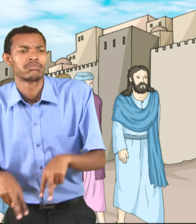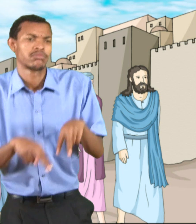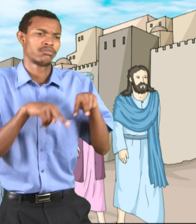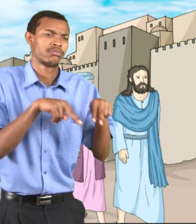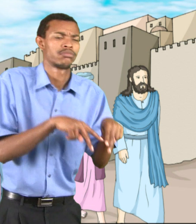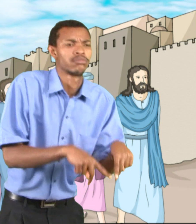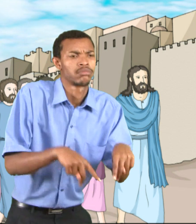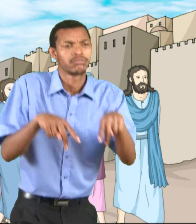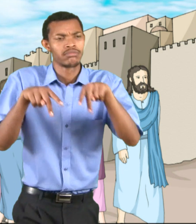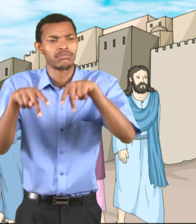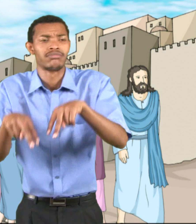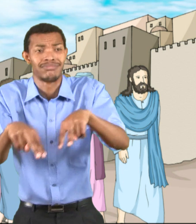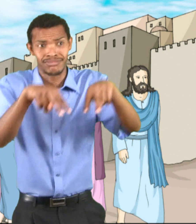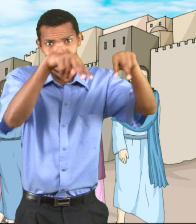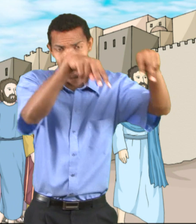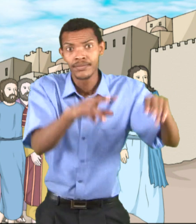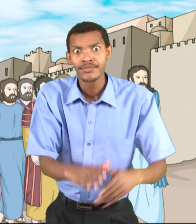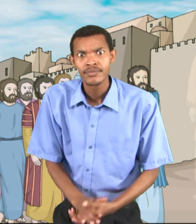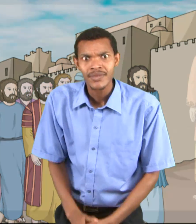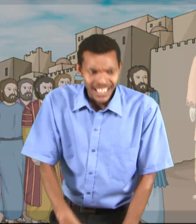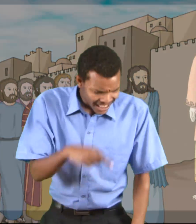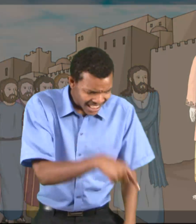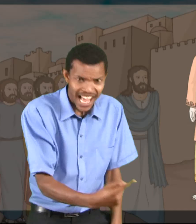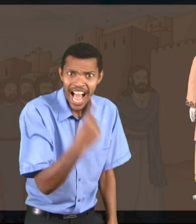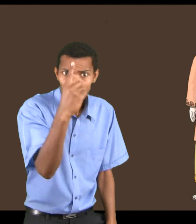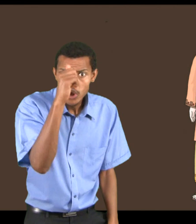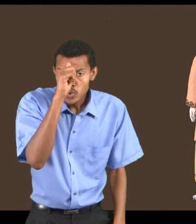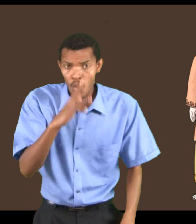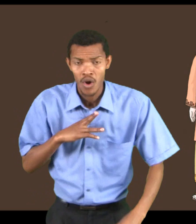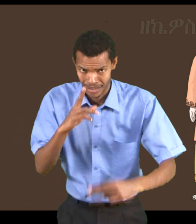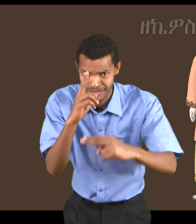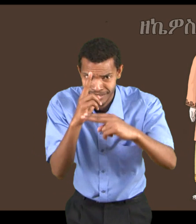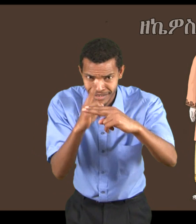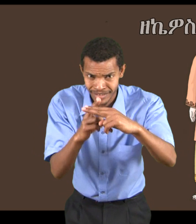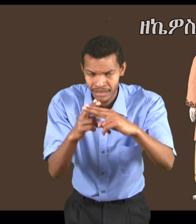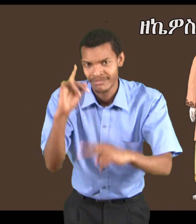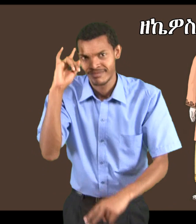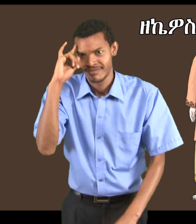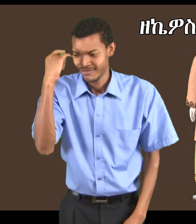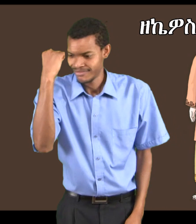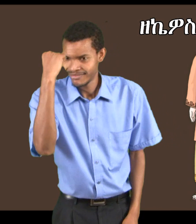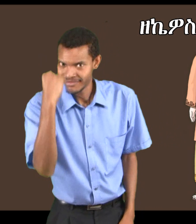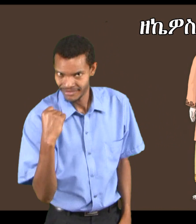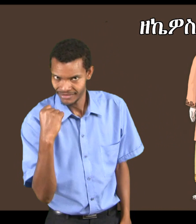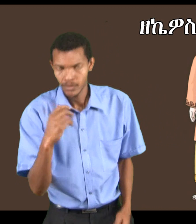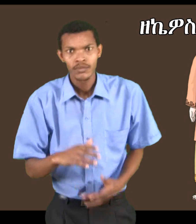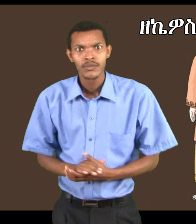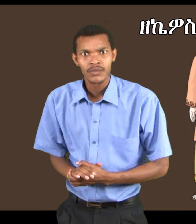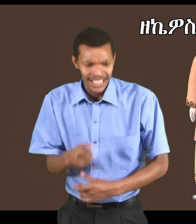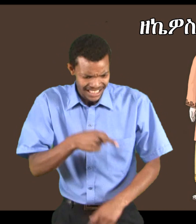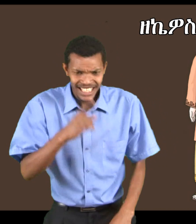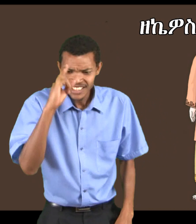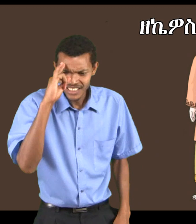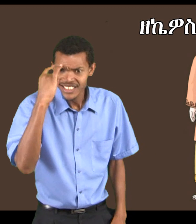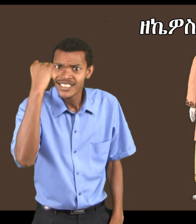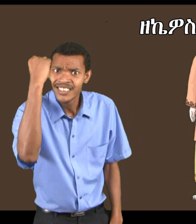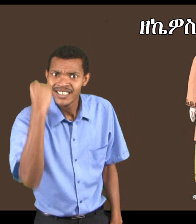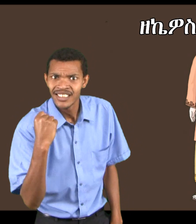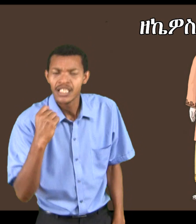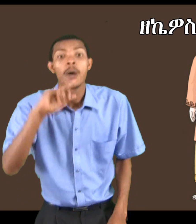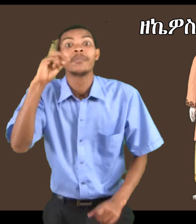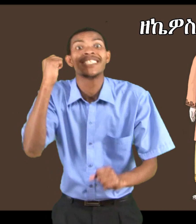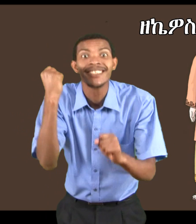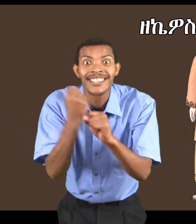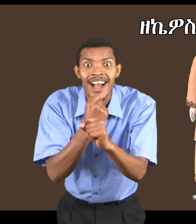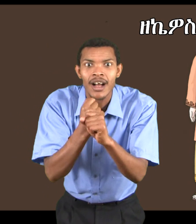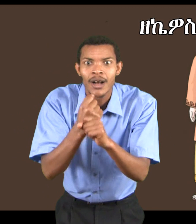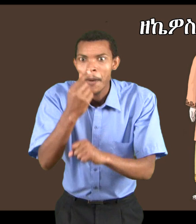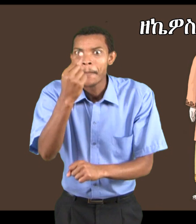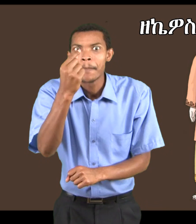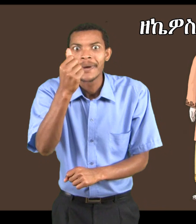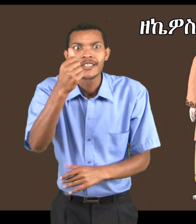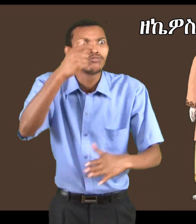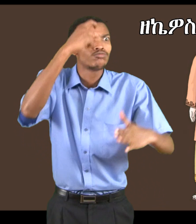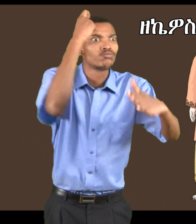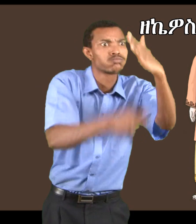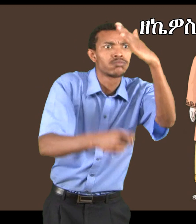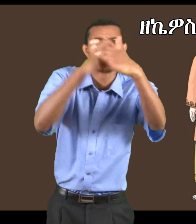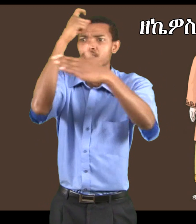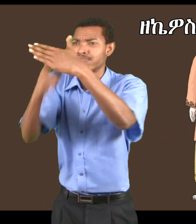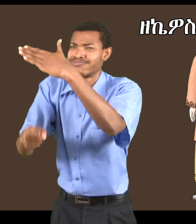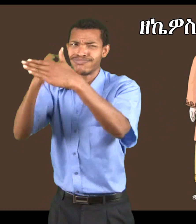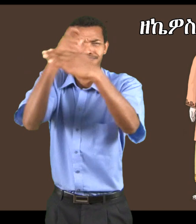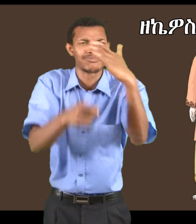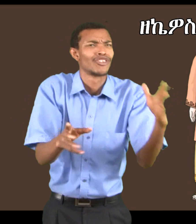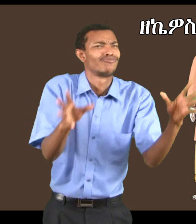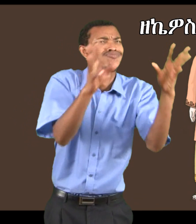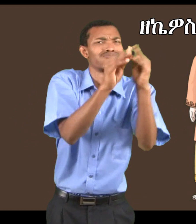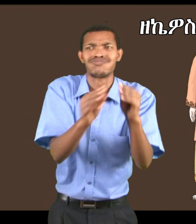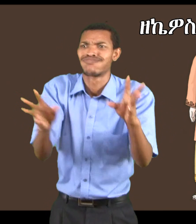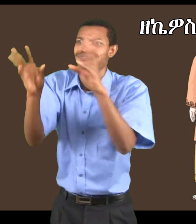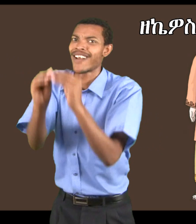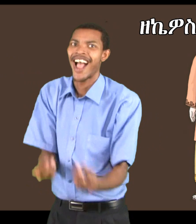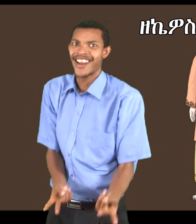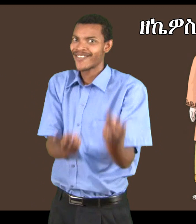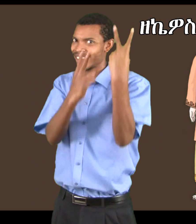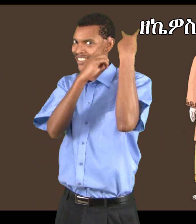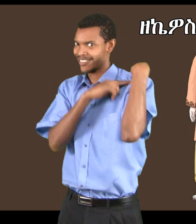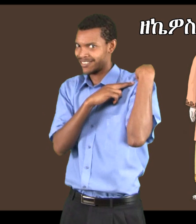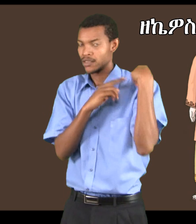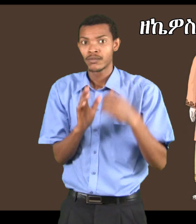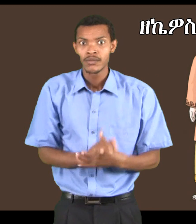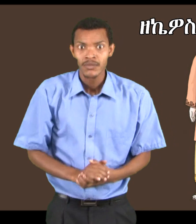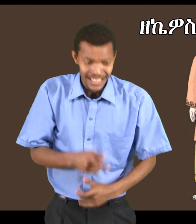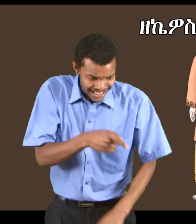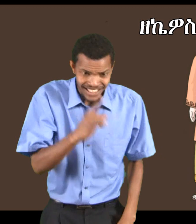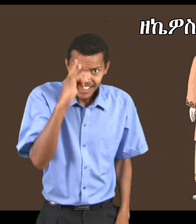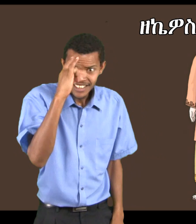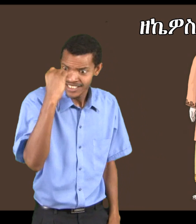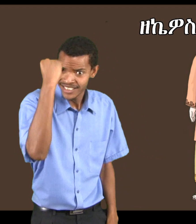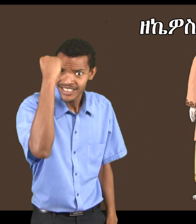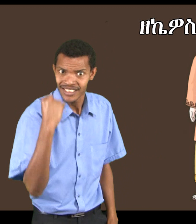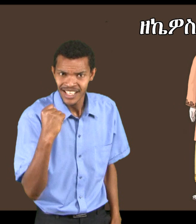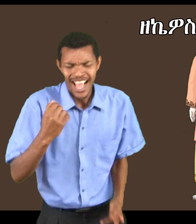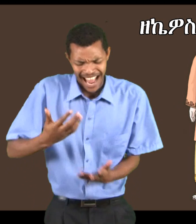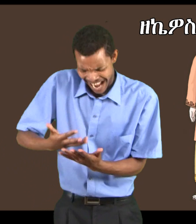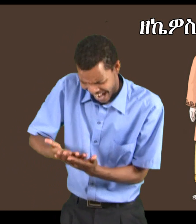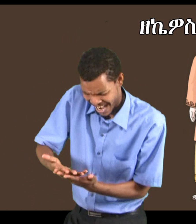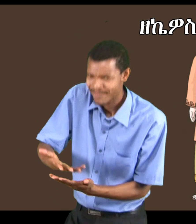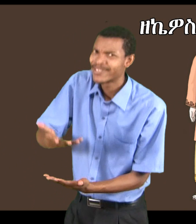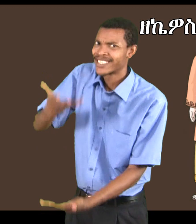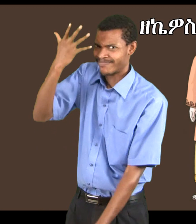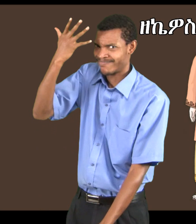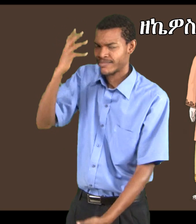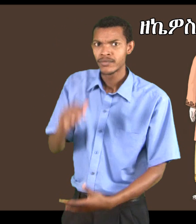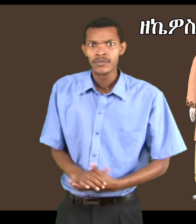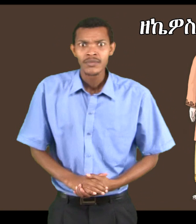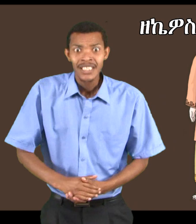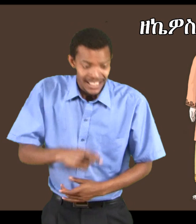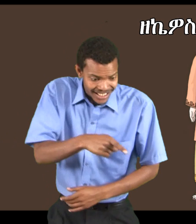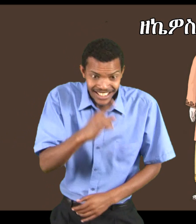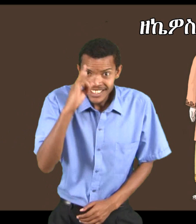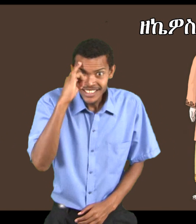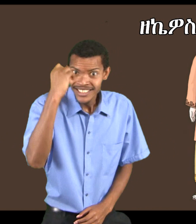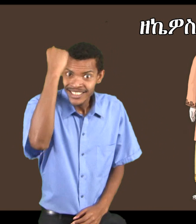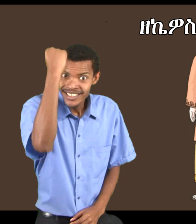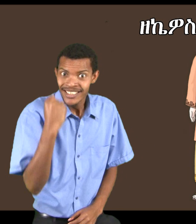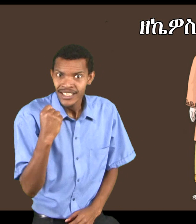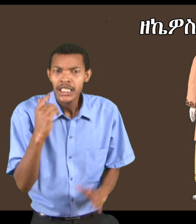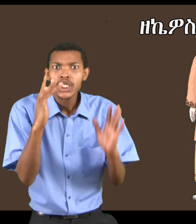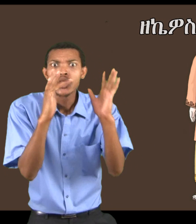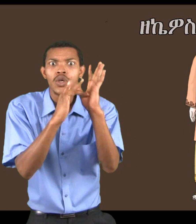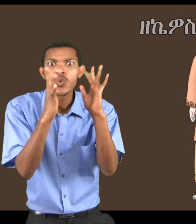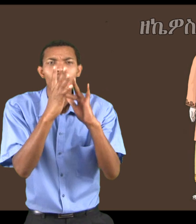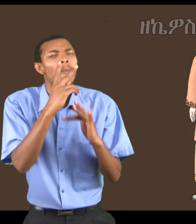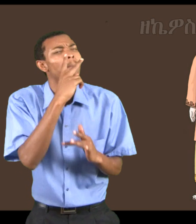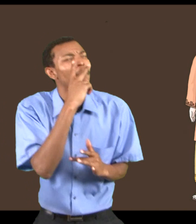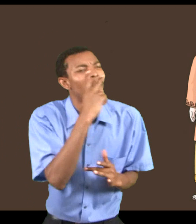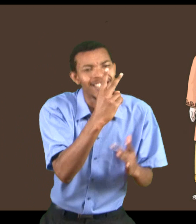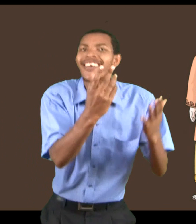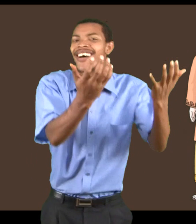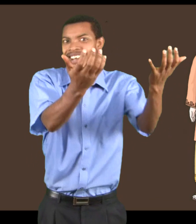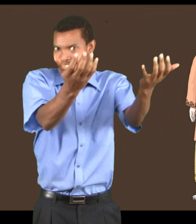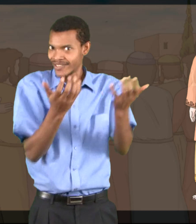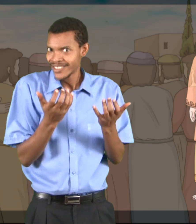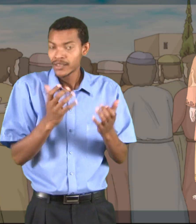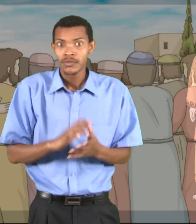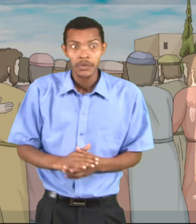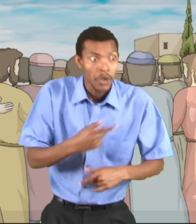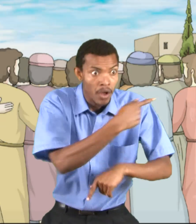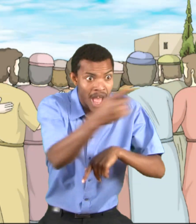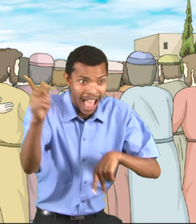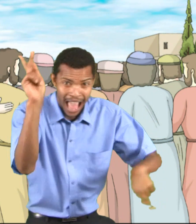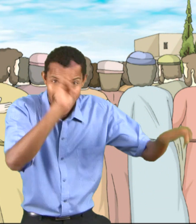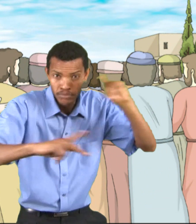And there was a man named Zacchaeus, a chief tax collector, who was very wealthy.